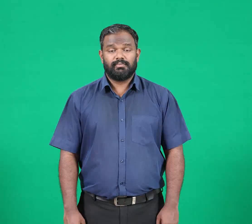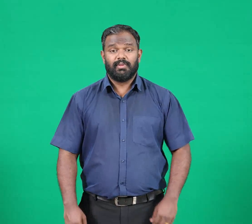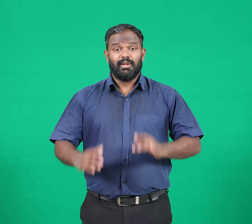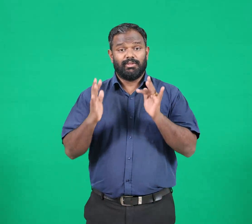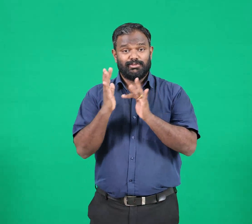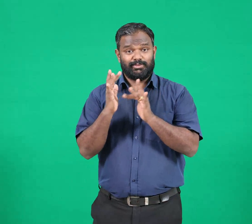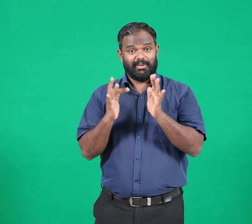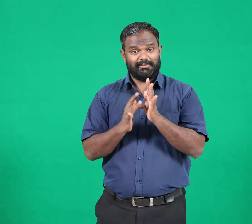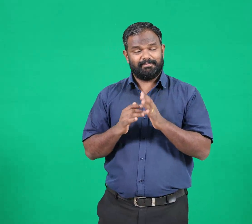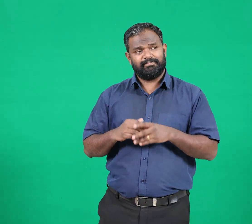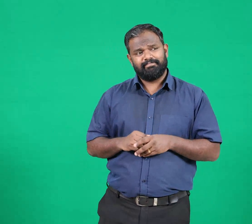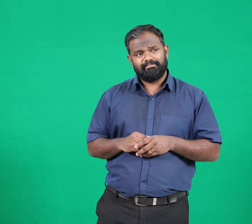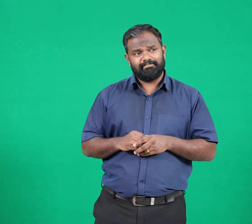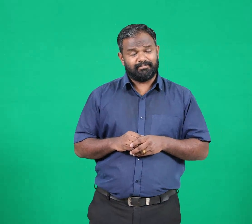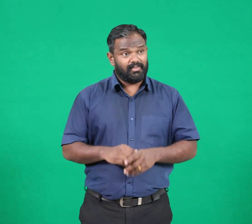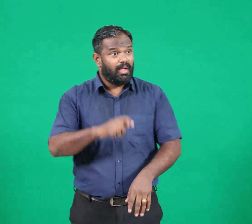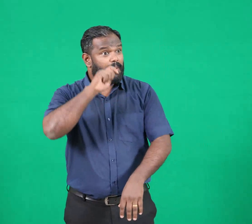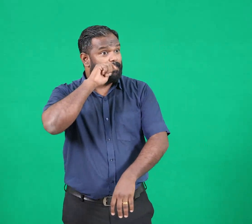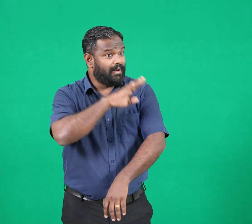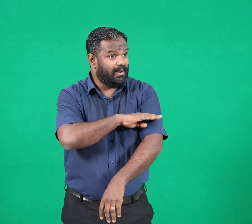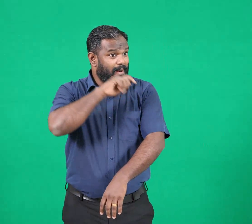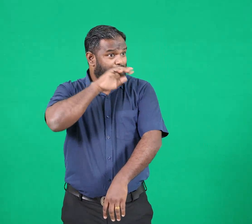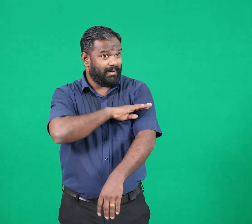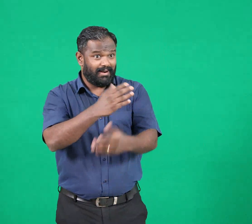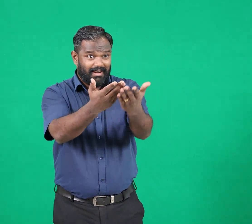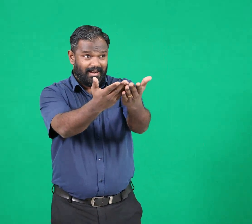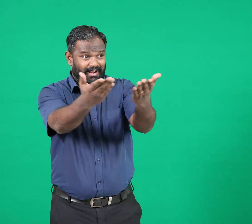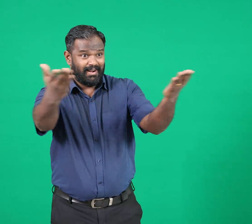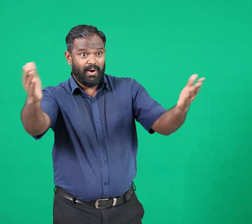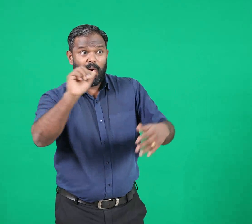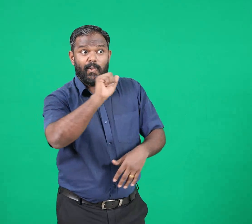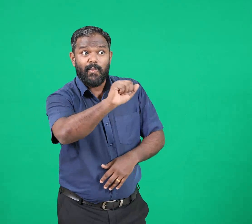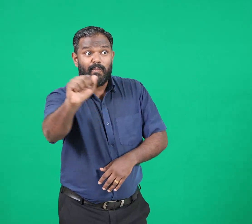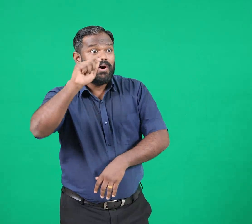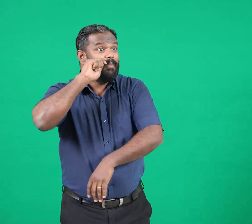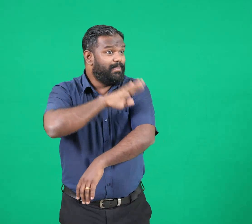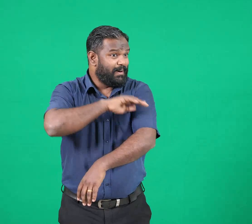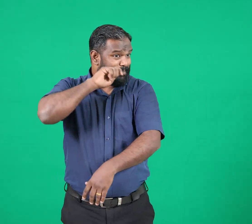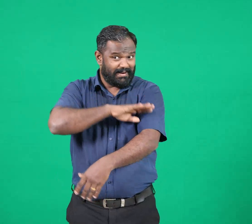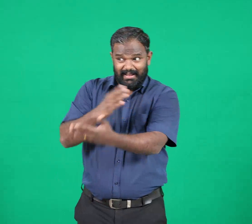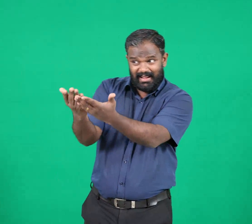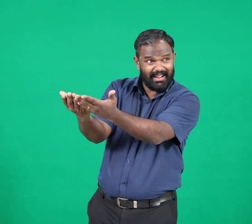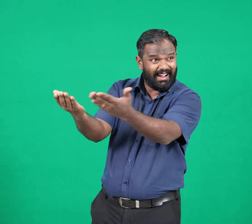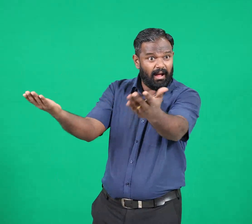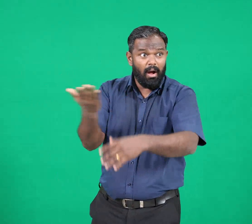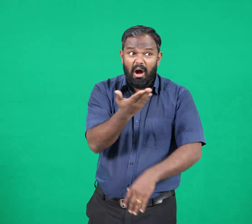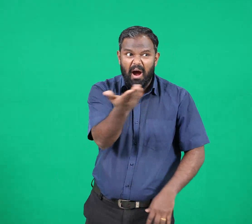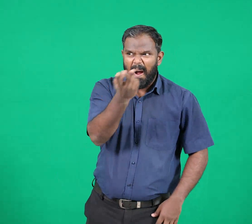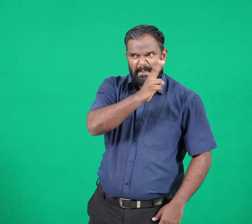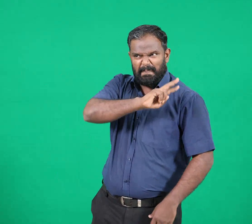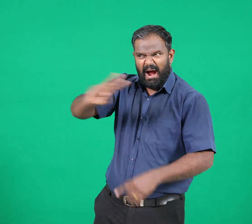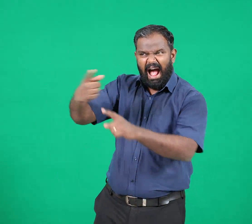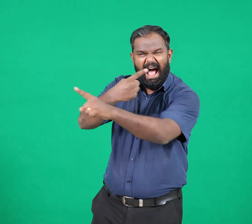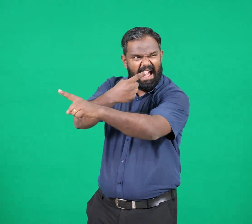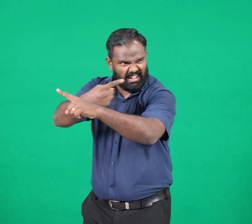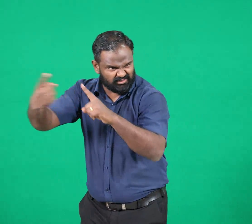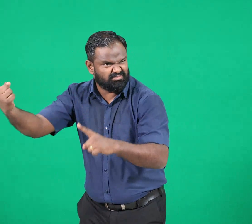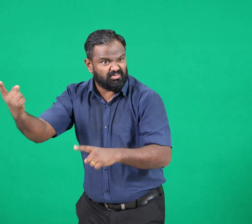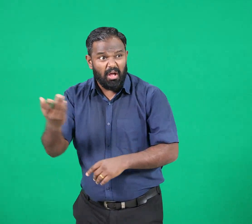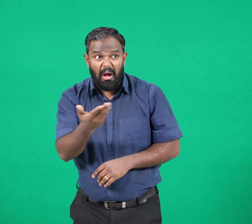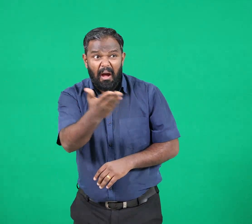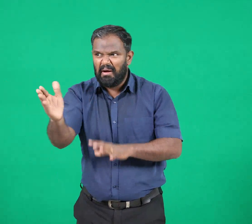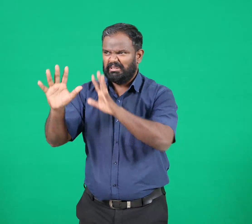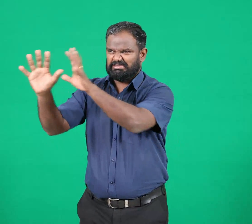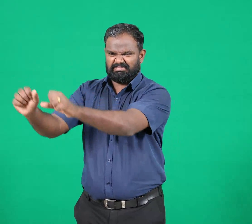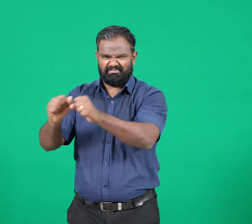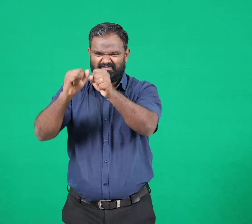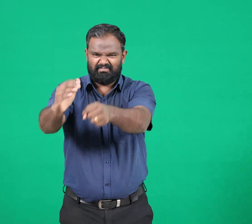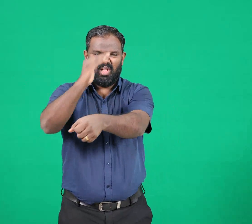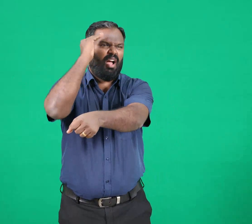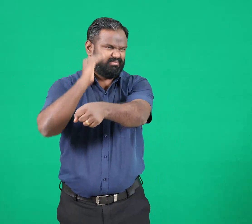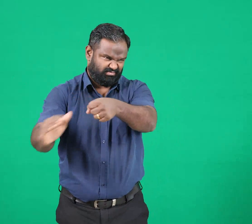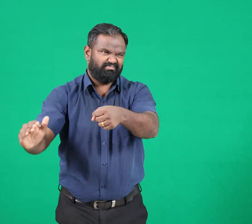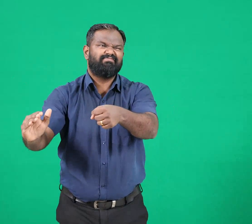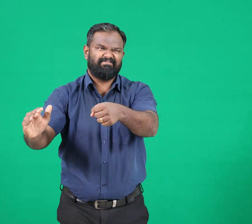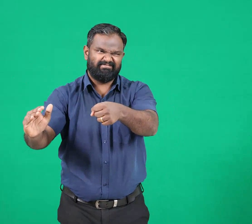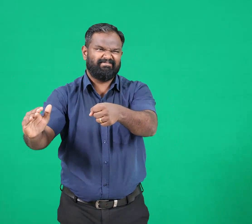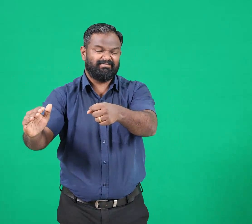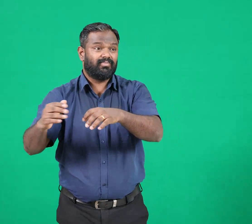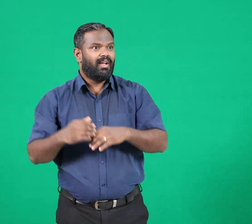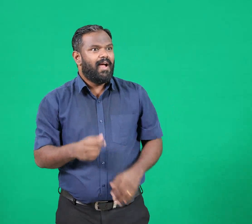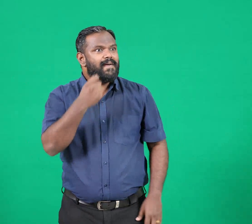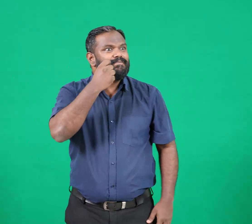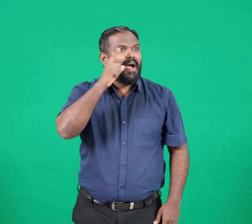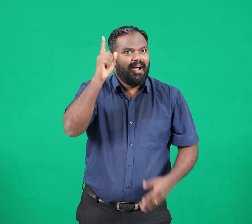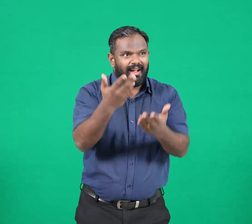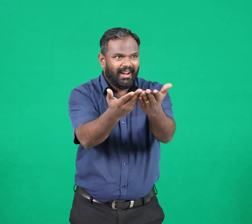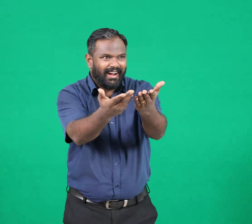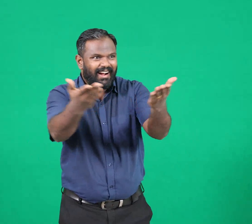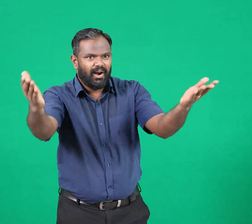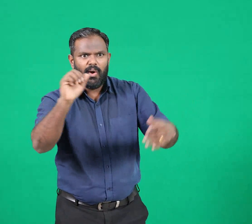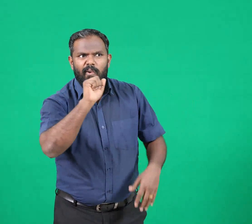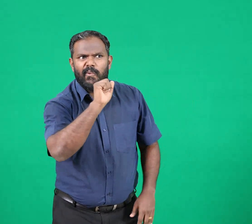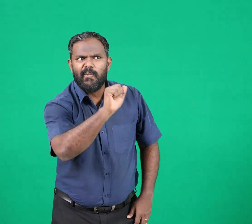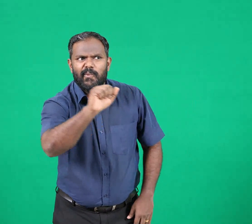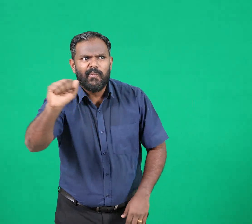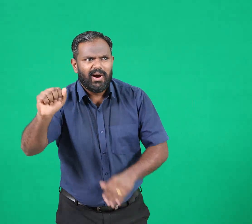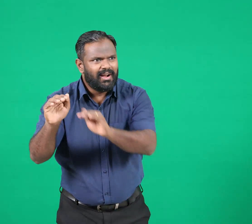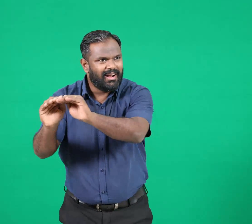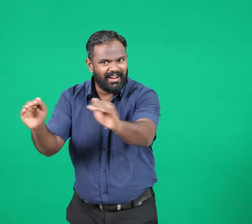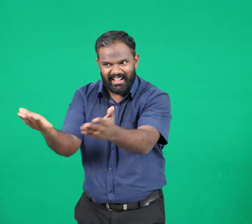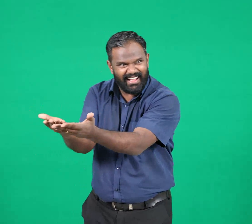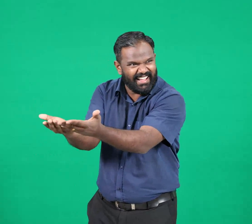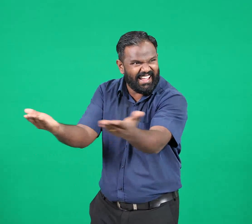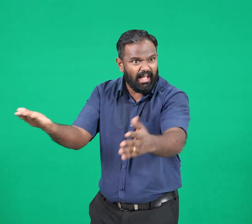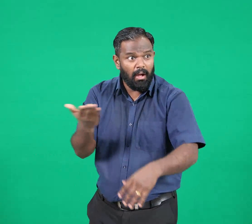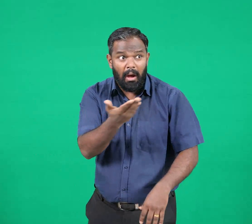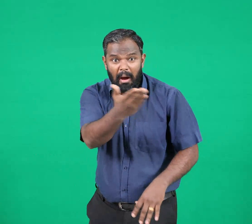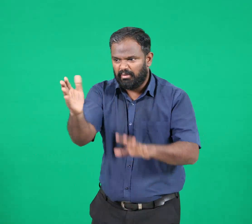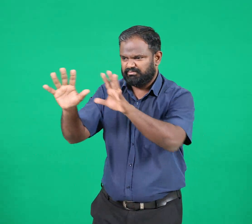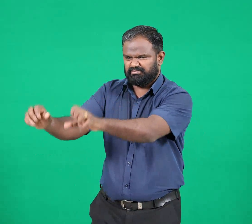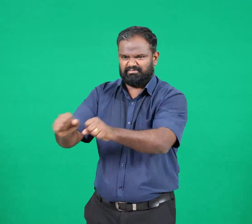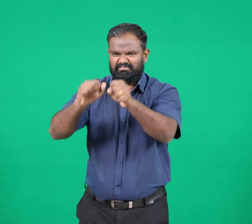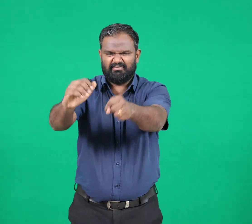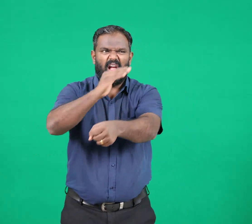Brother will betray brother to death, and a father his child;